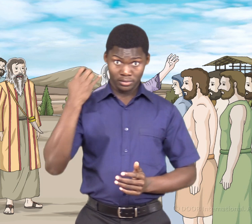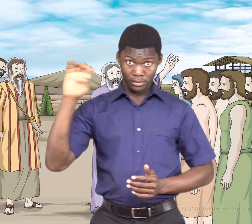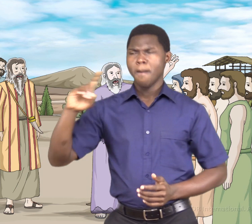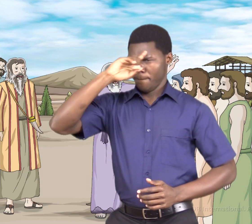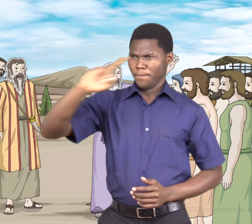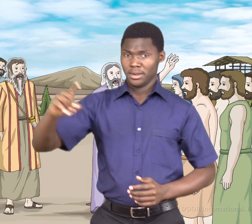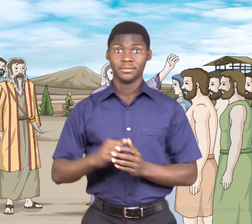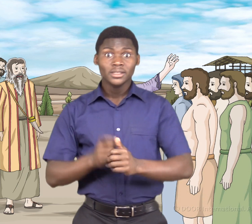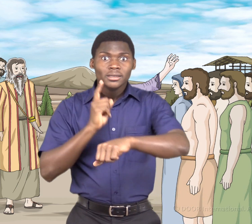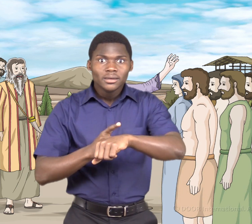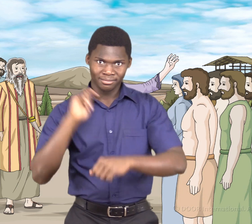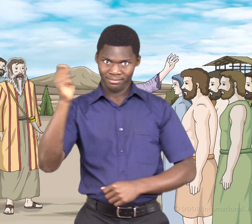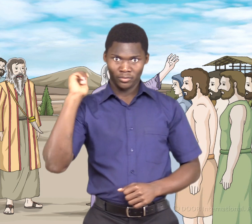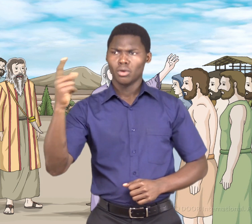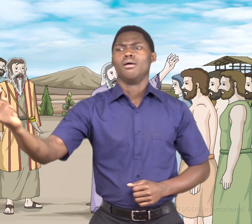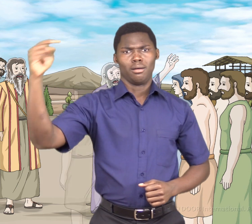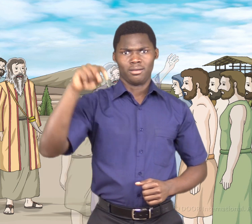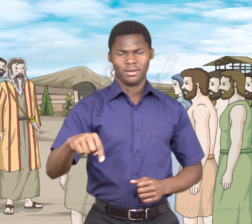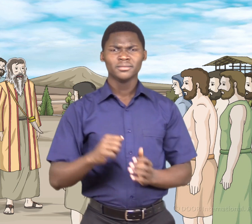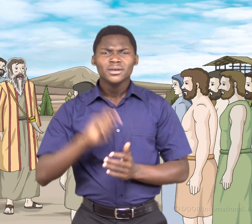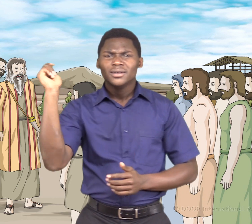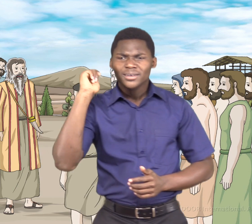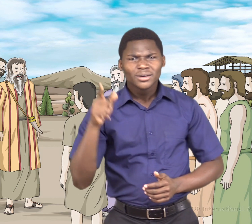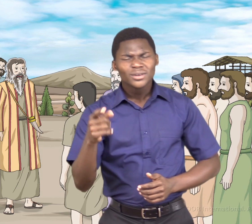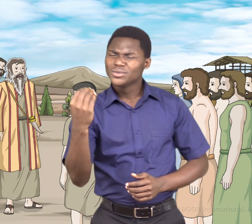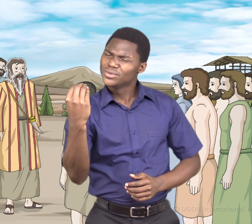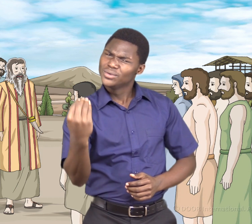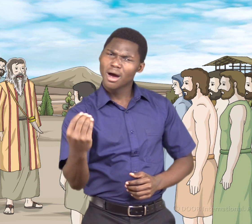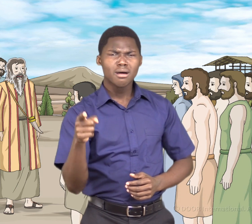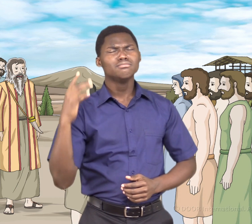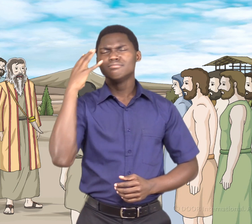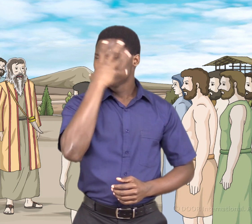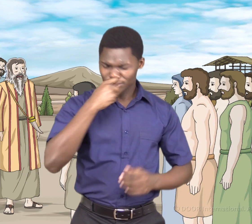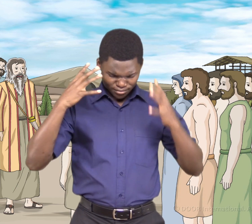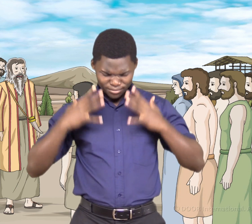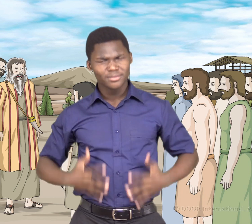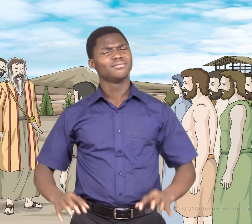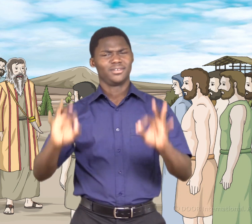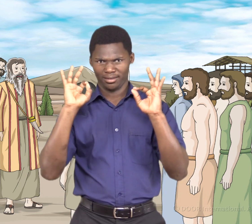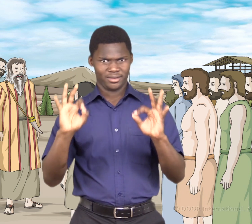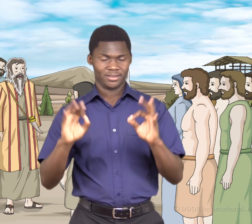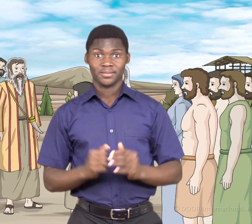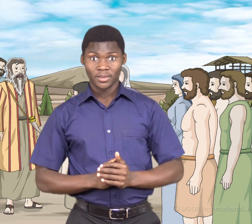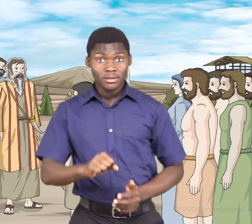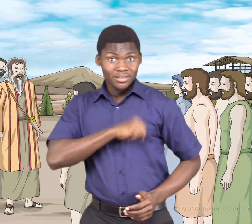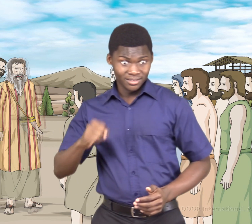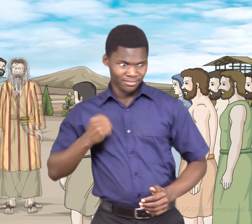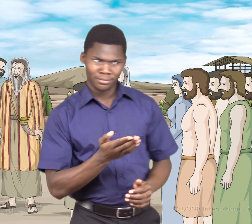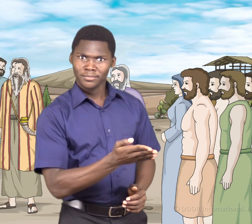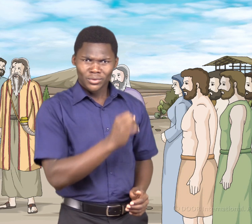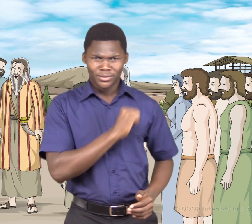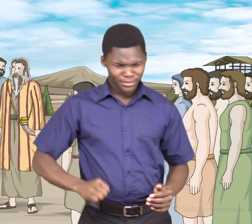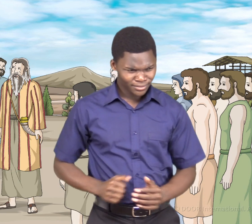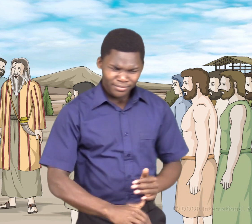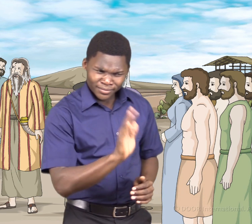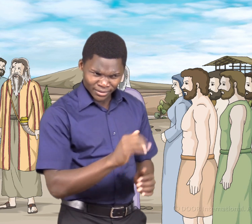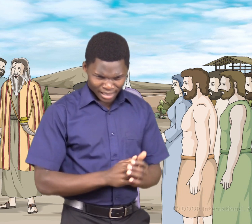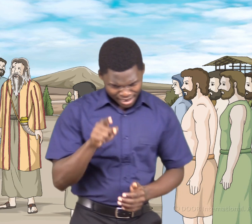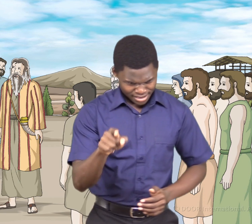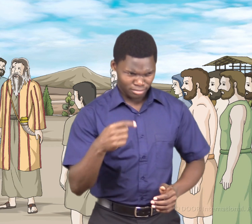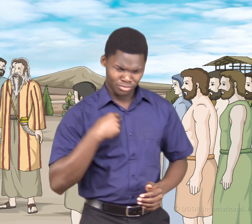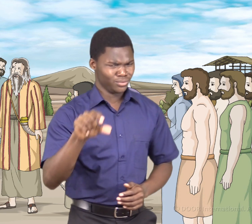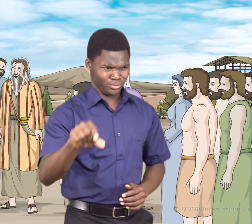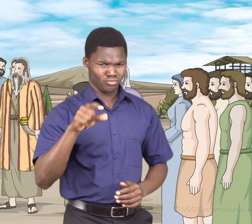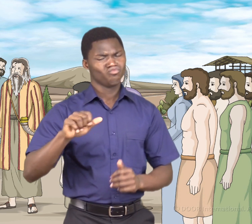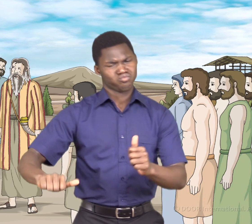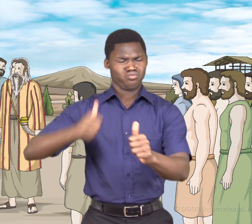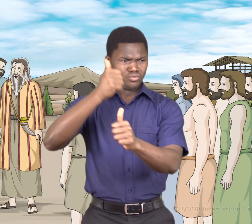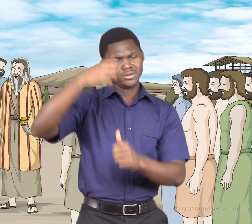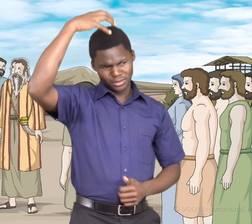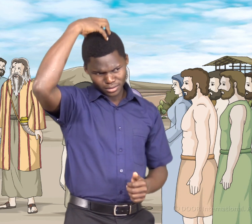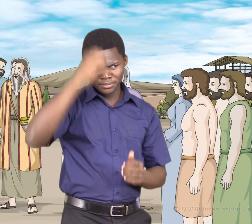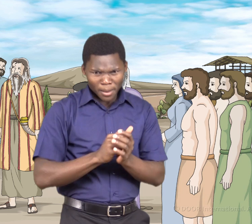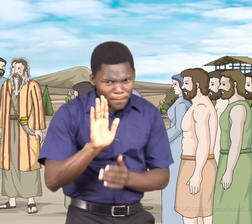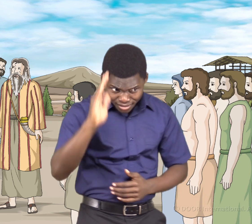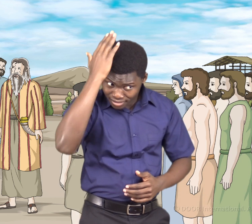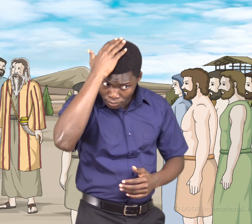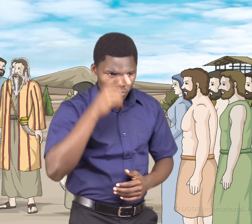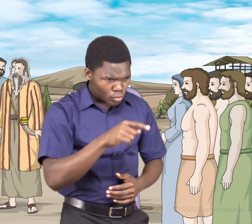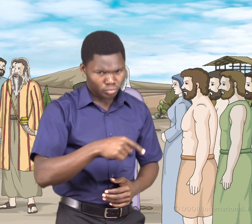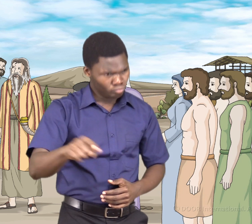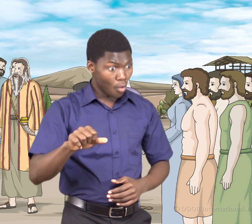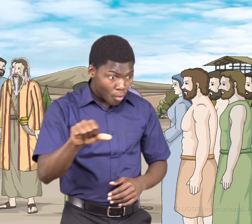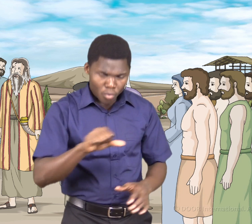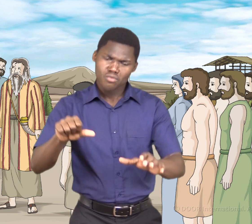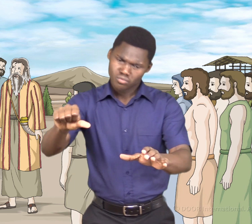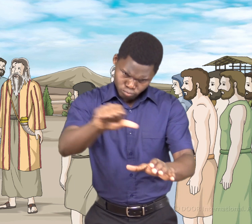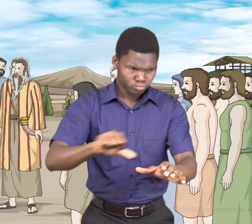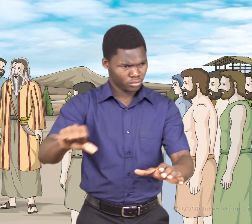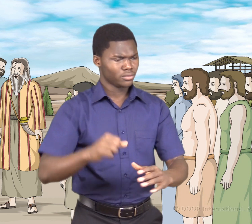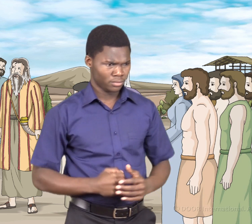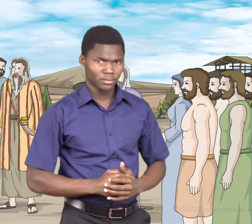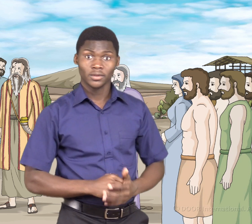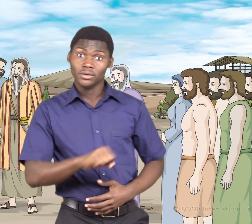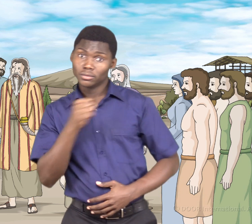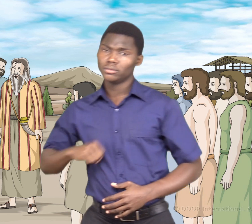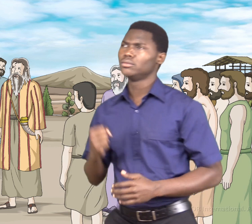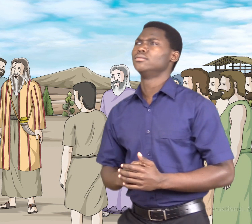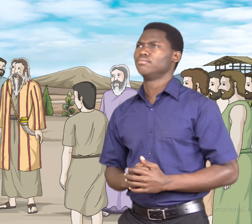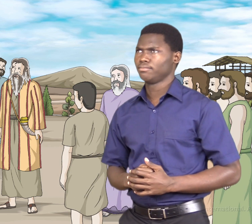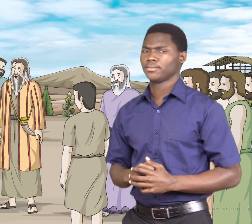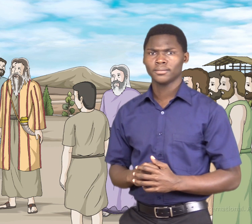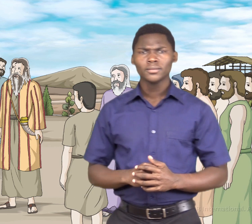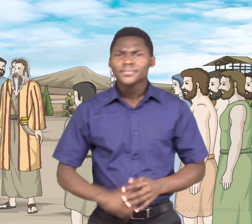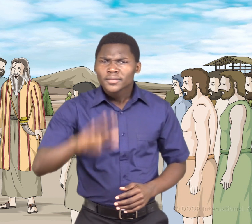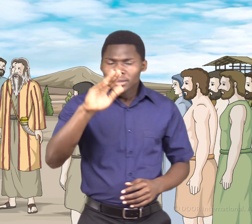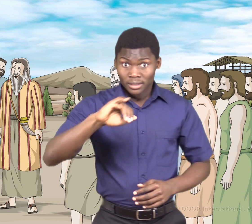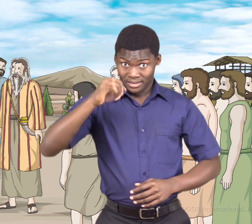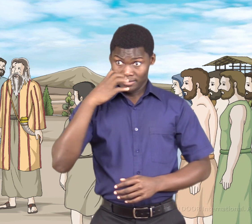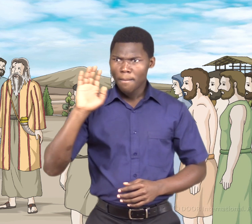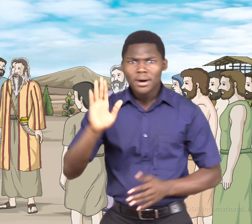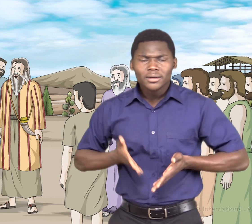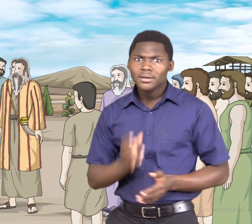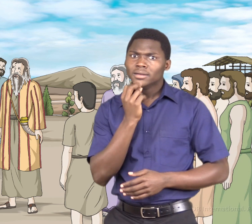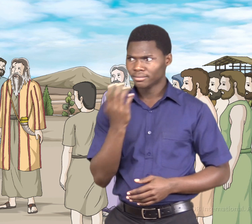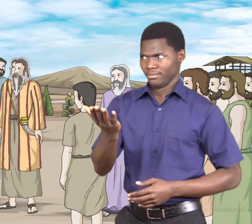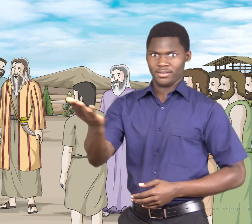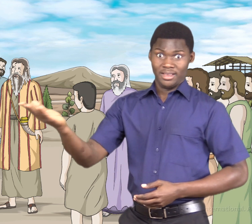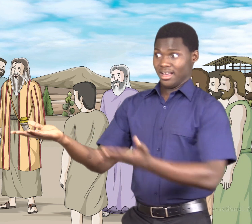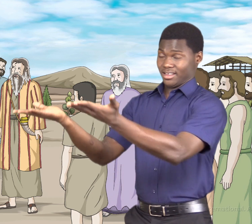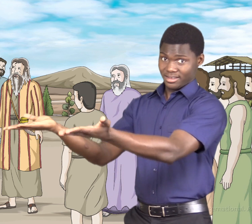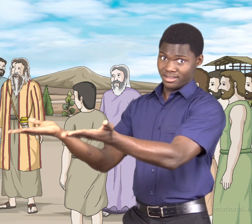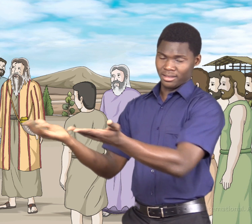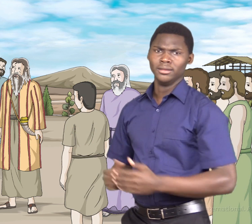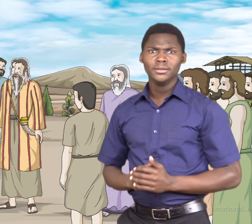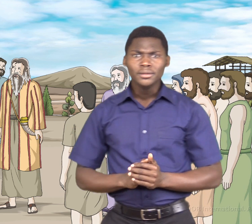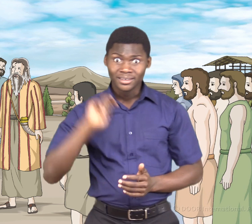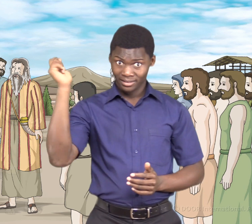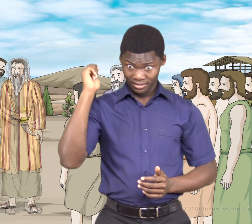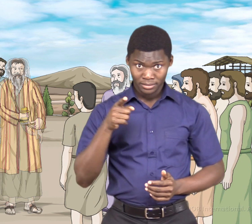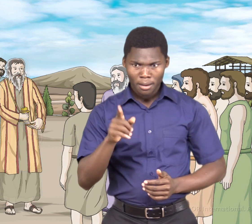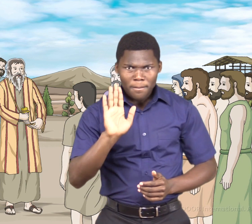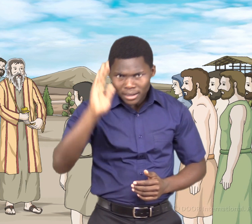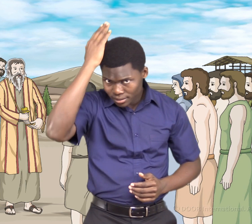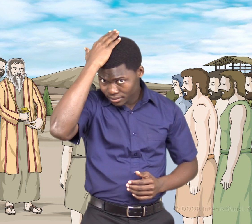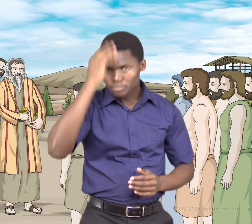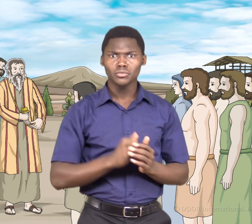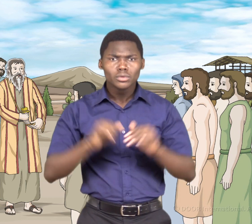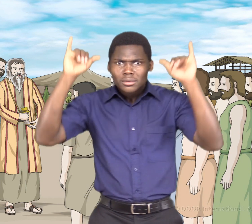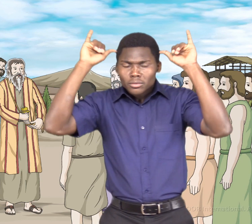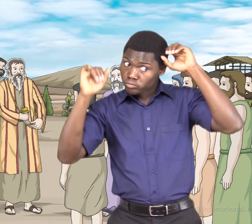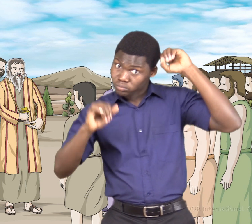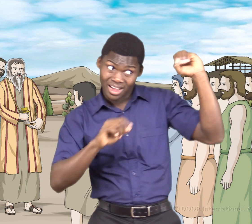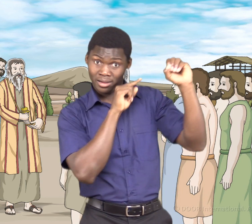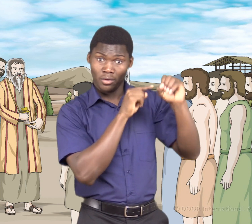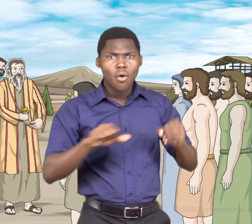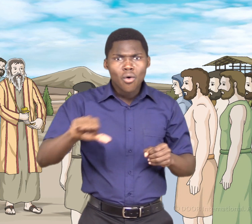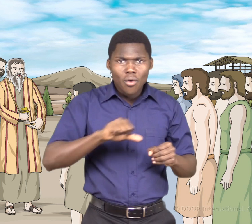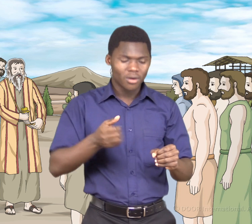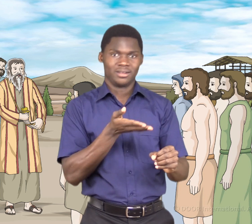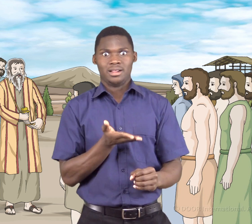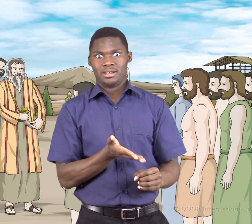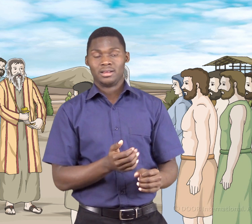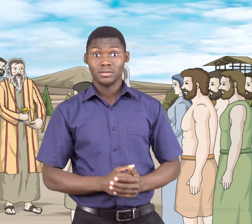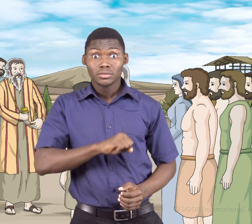He was ruddy, with beautiful eyes and a handsome appearance. And the LORD said, “Rise and anoint him, for he is the one.”